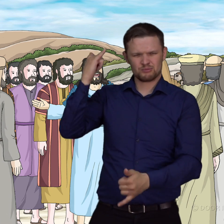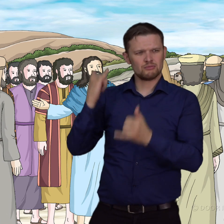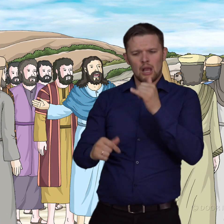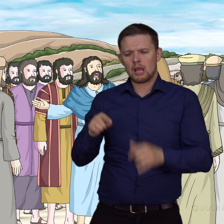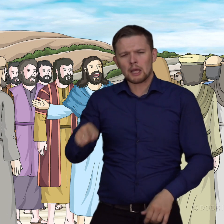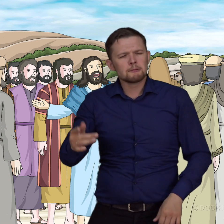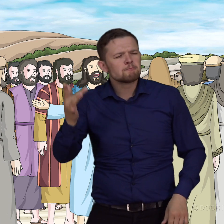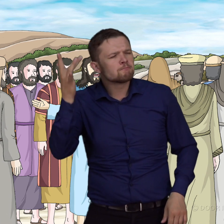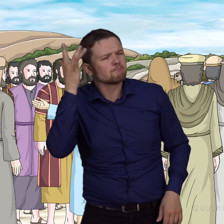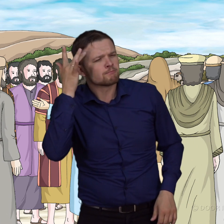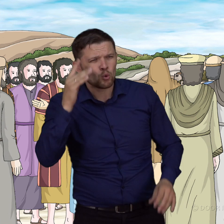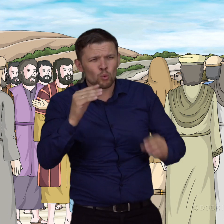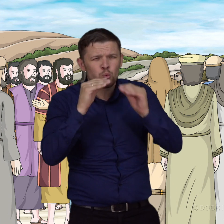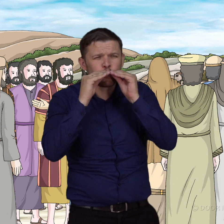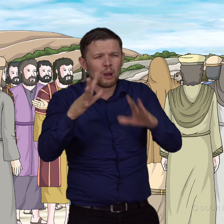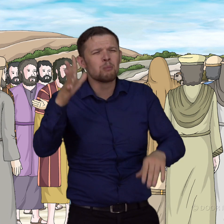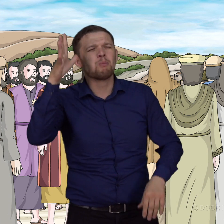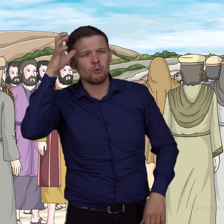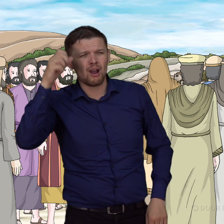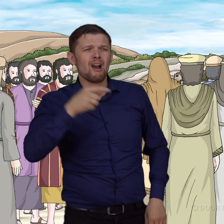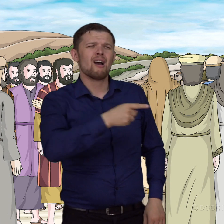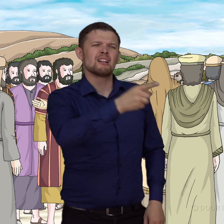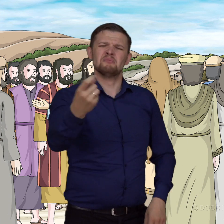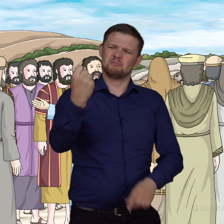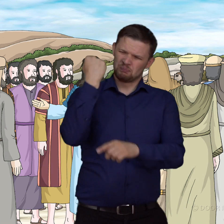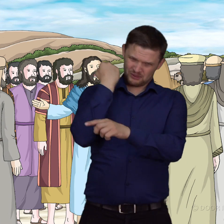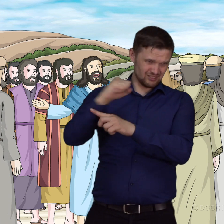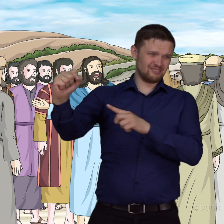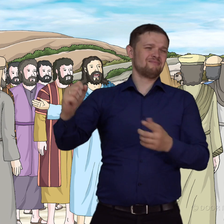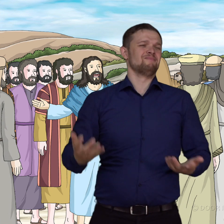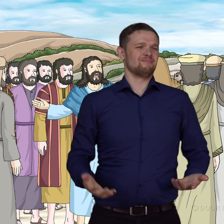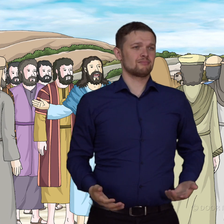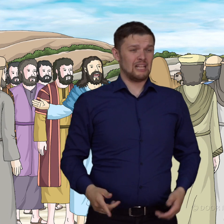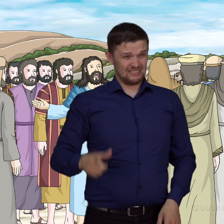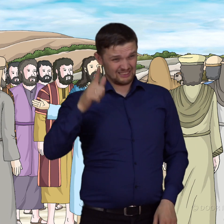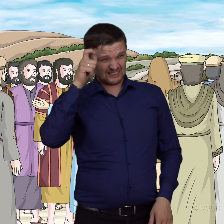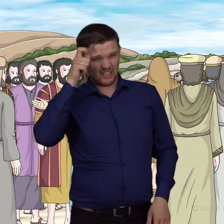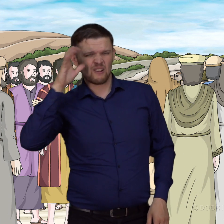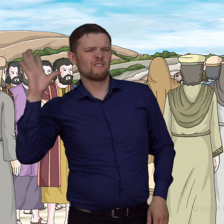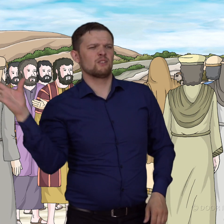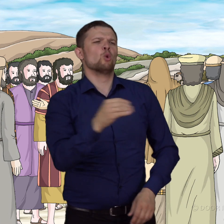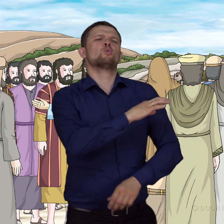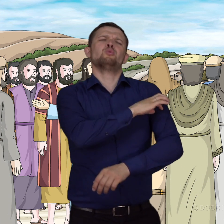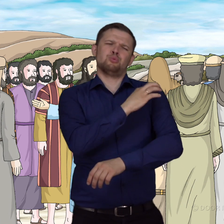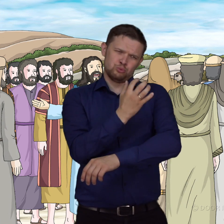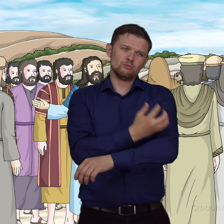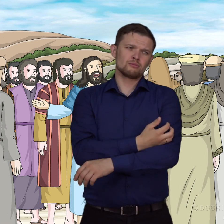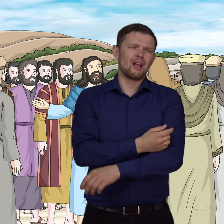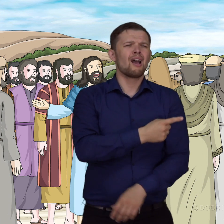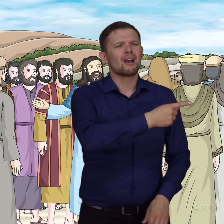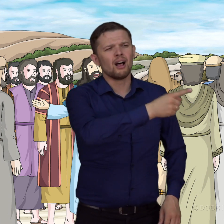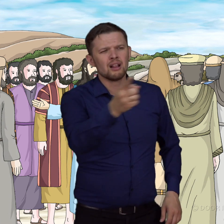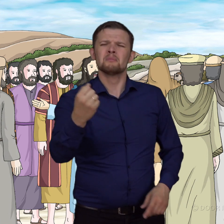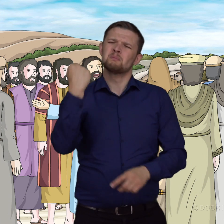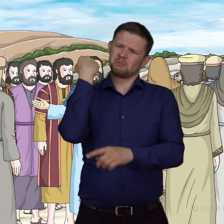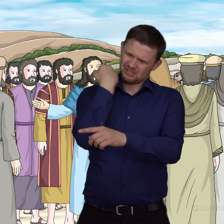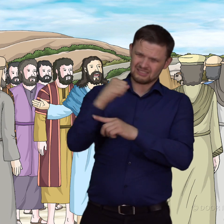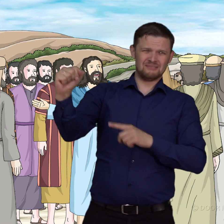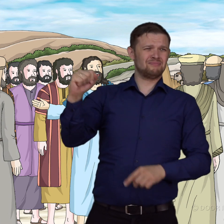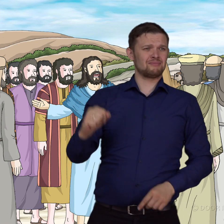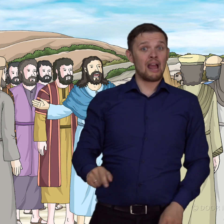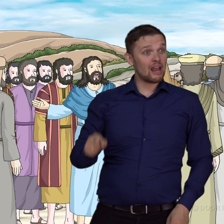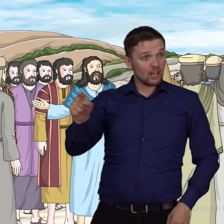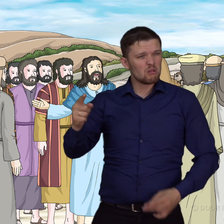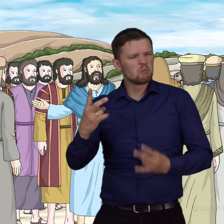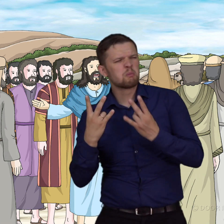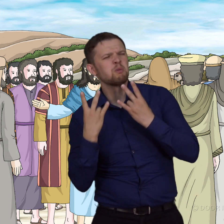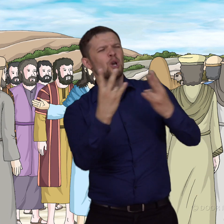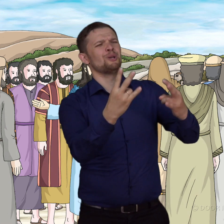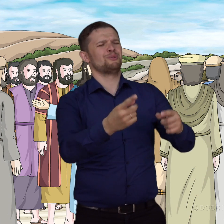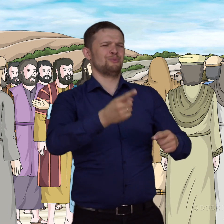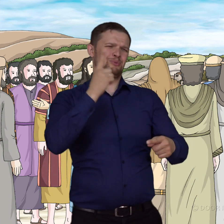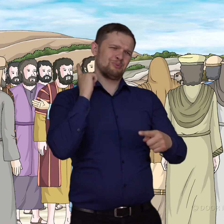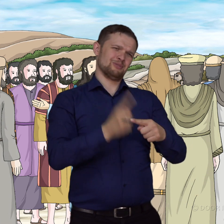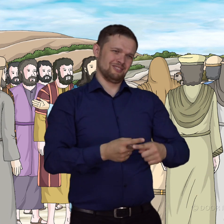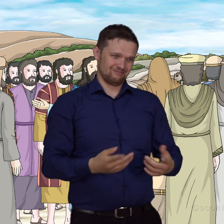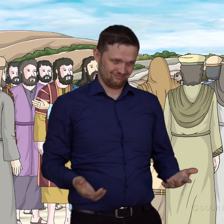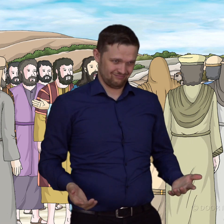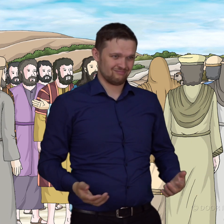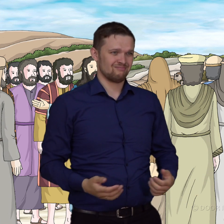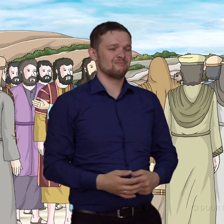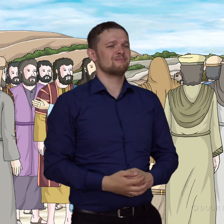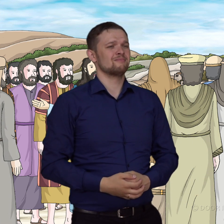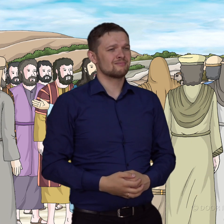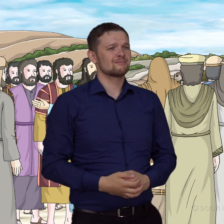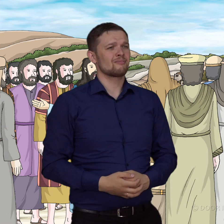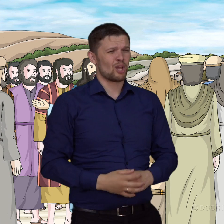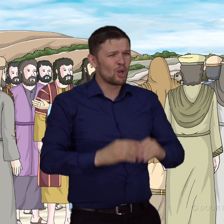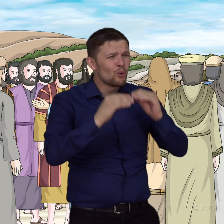Nothing will harm you.